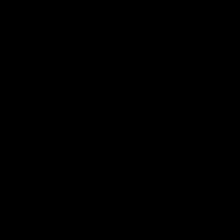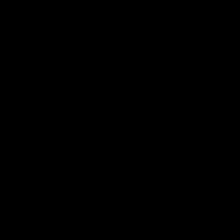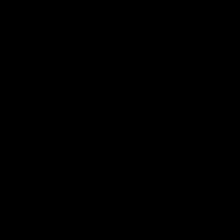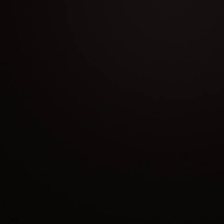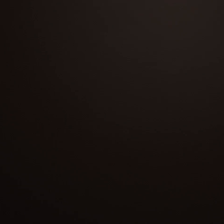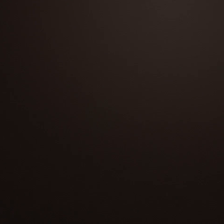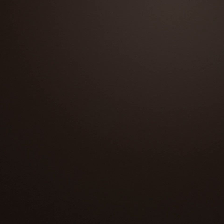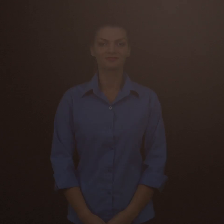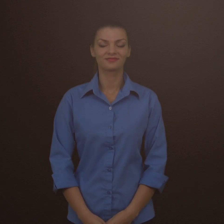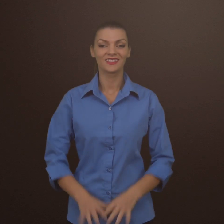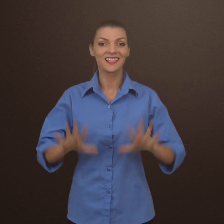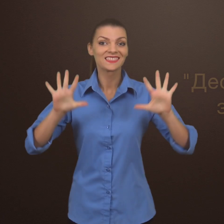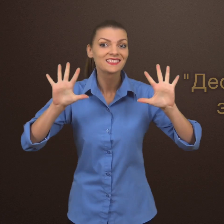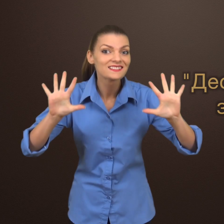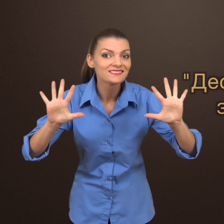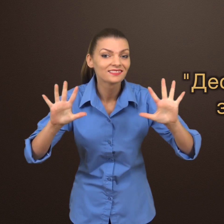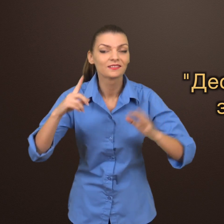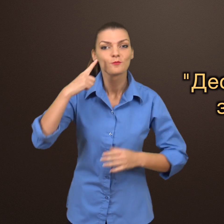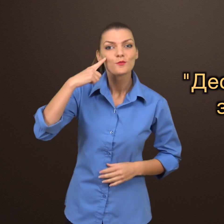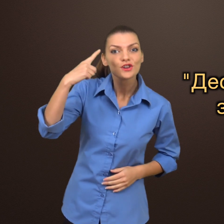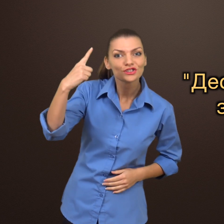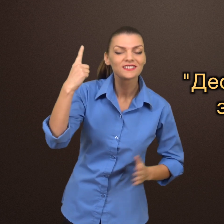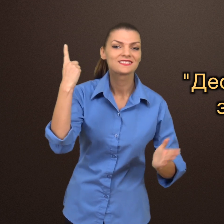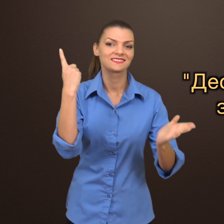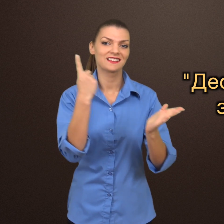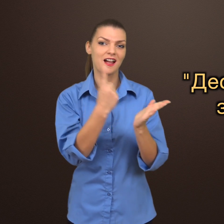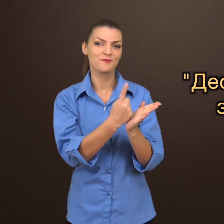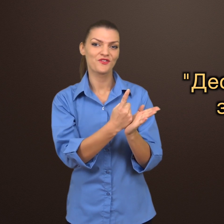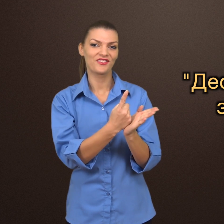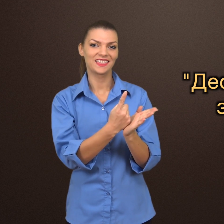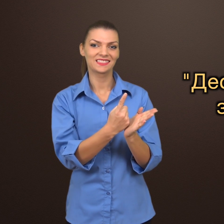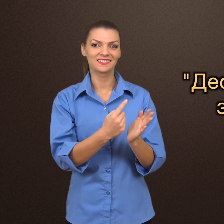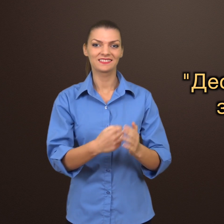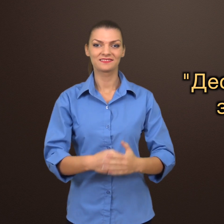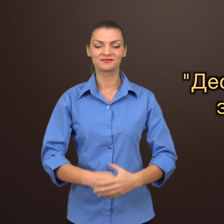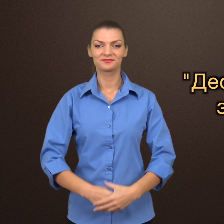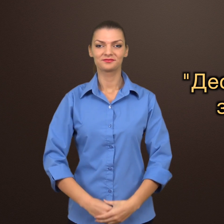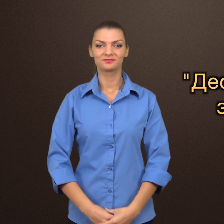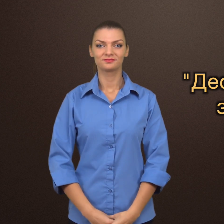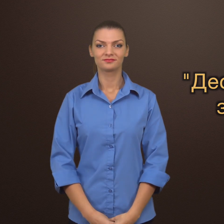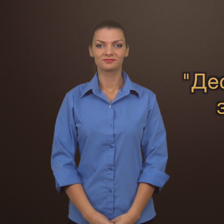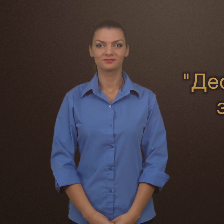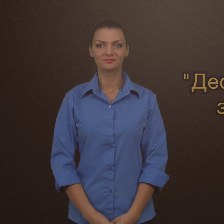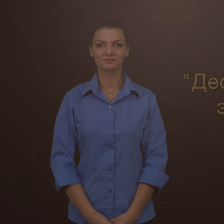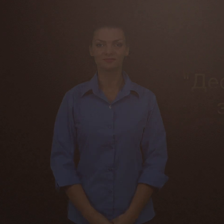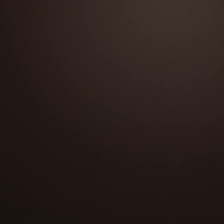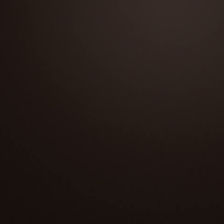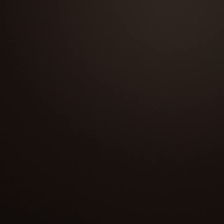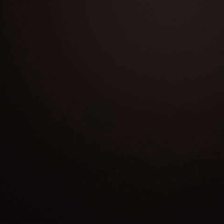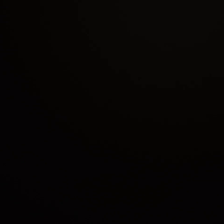The ten commandments